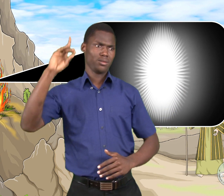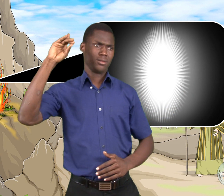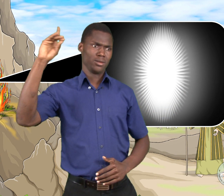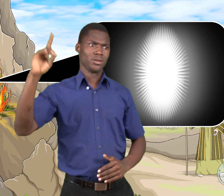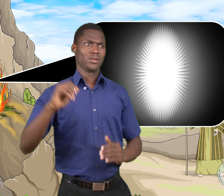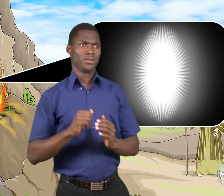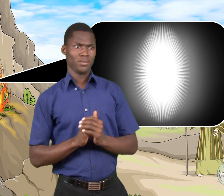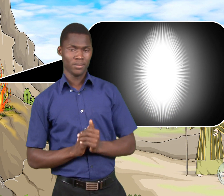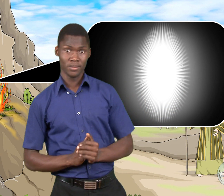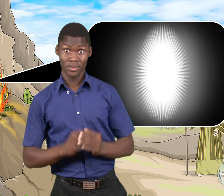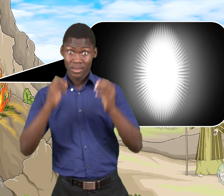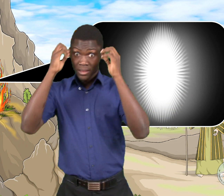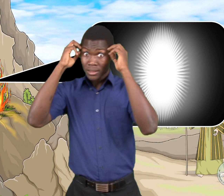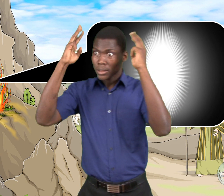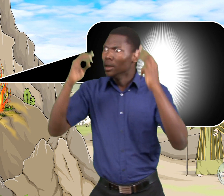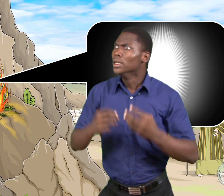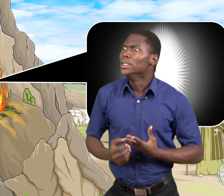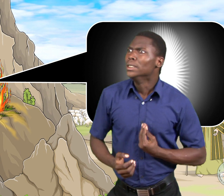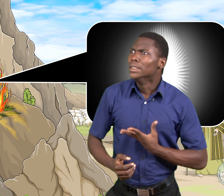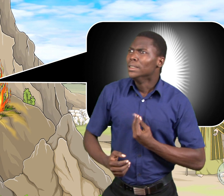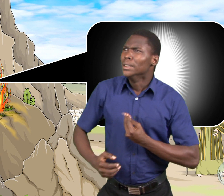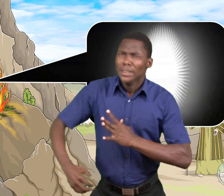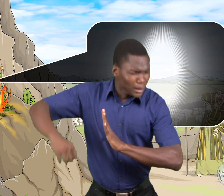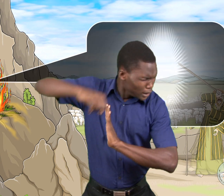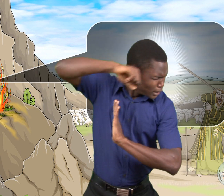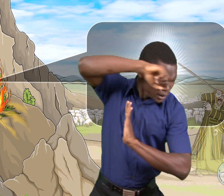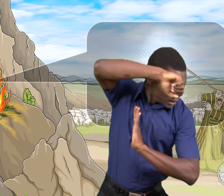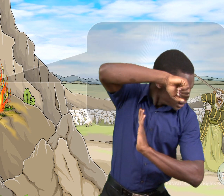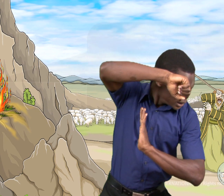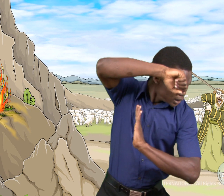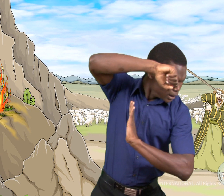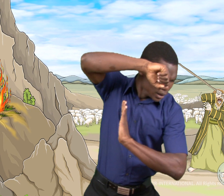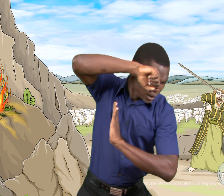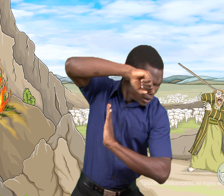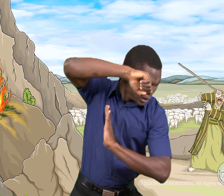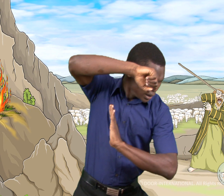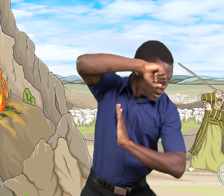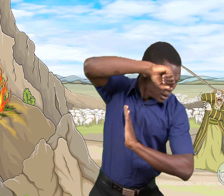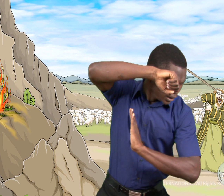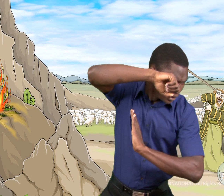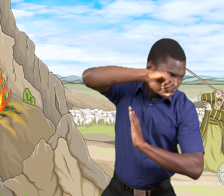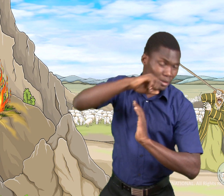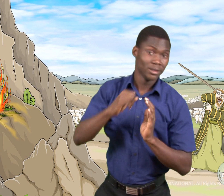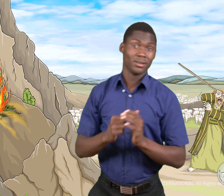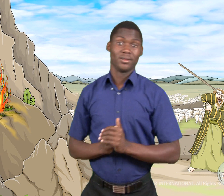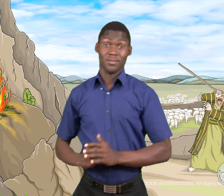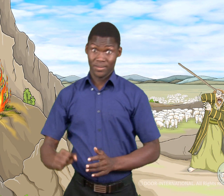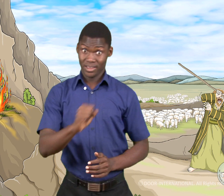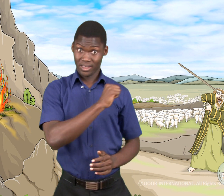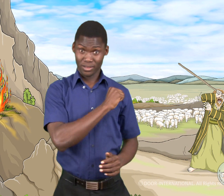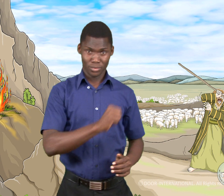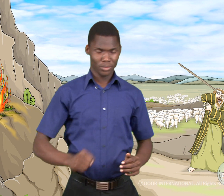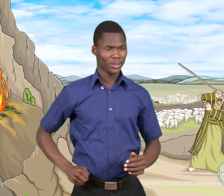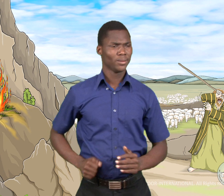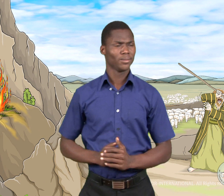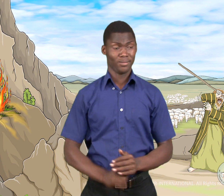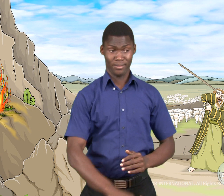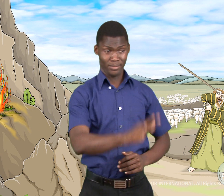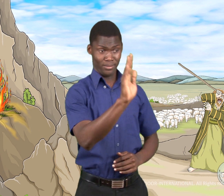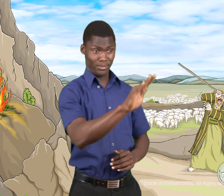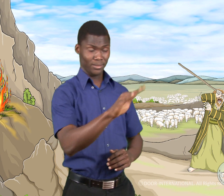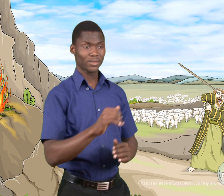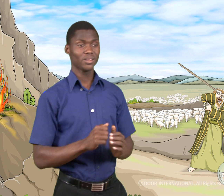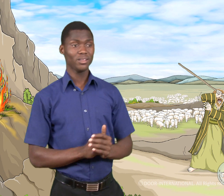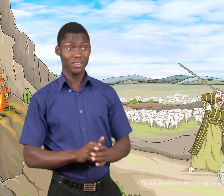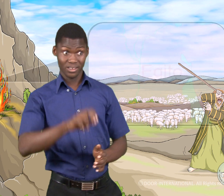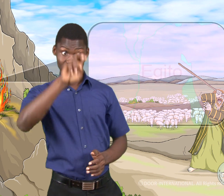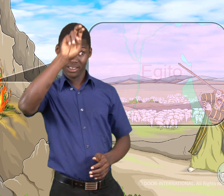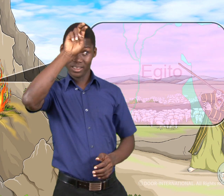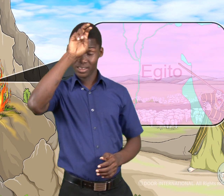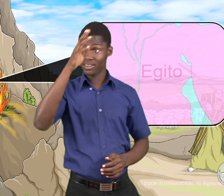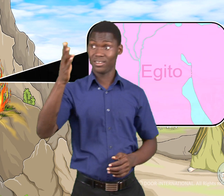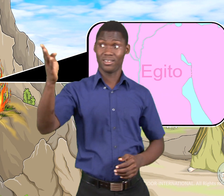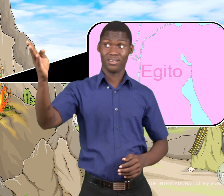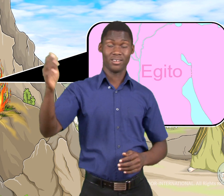At this, Moses hid his face, for he was afraid to look at God.